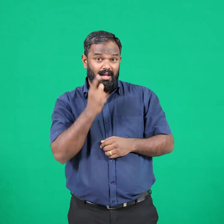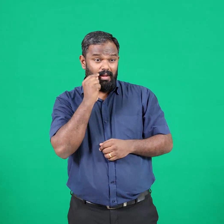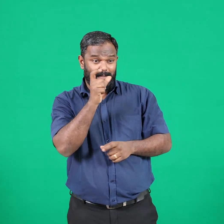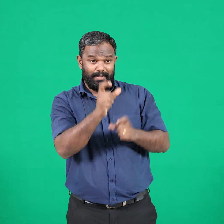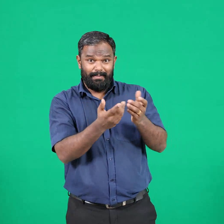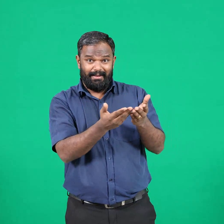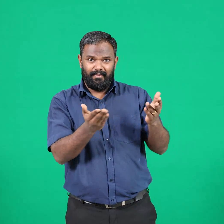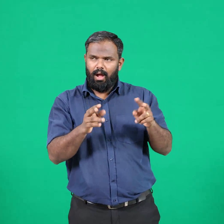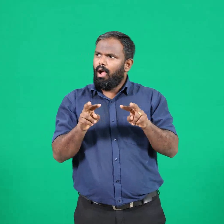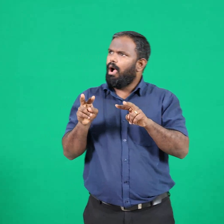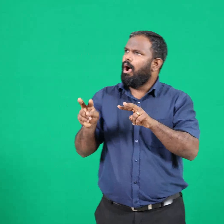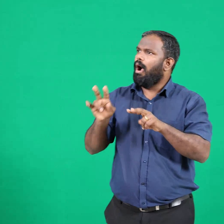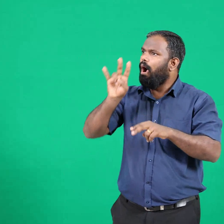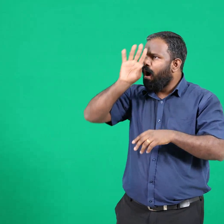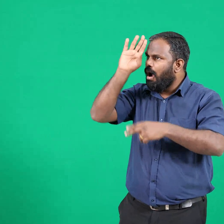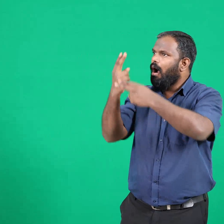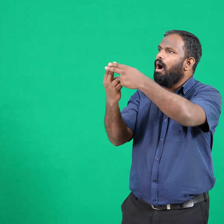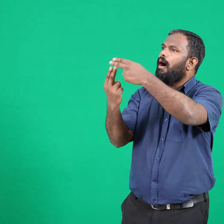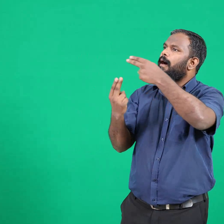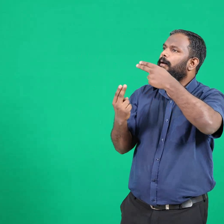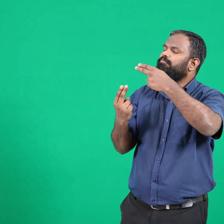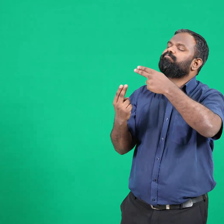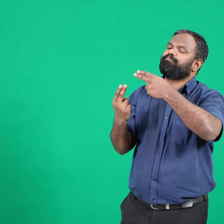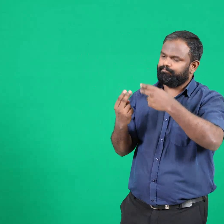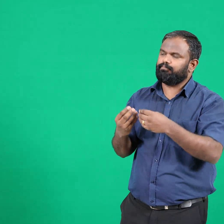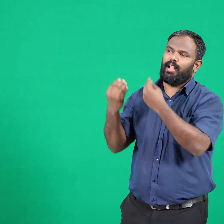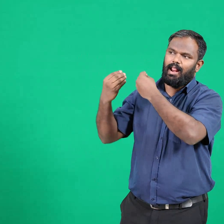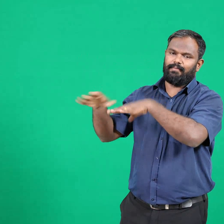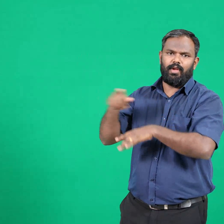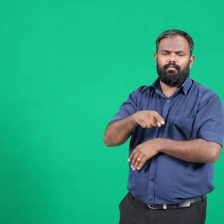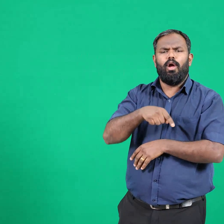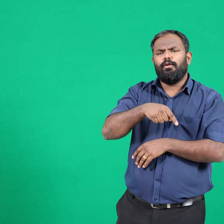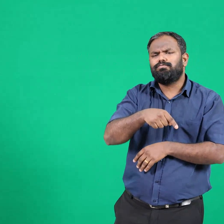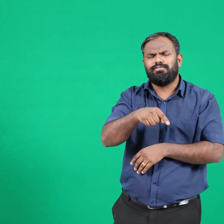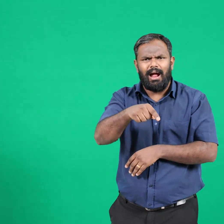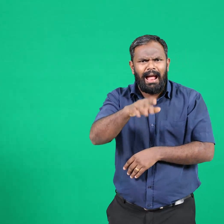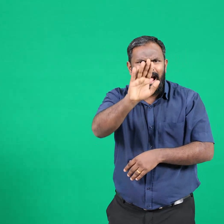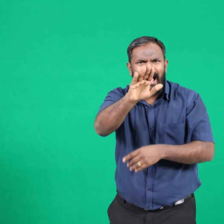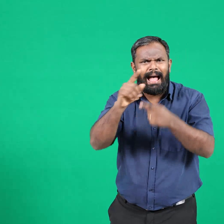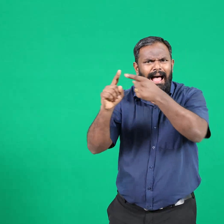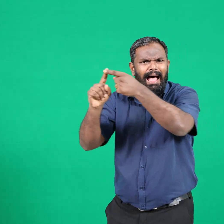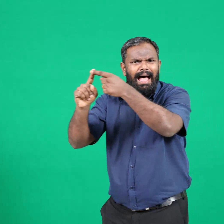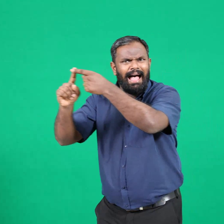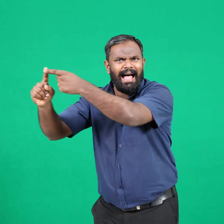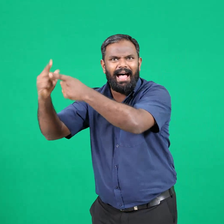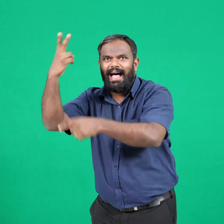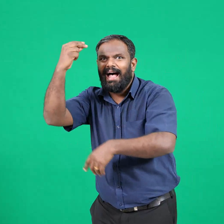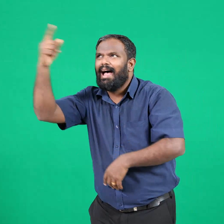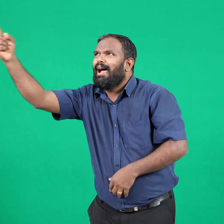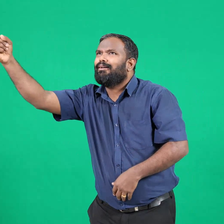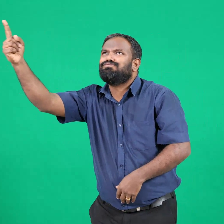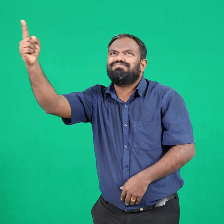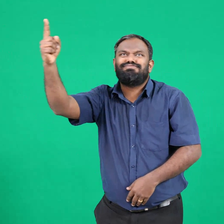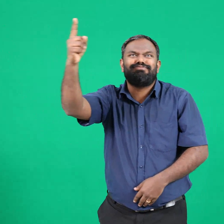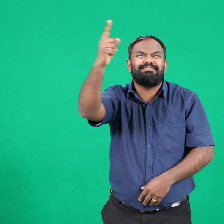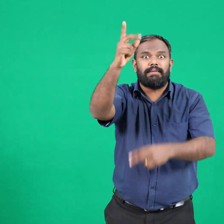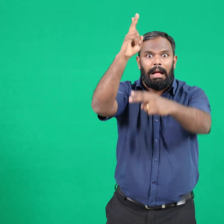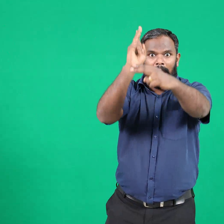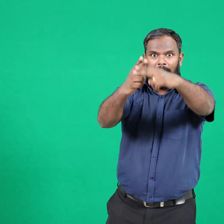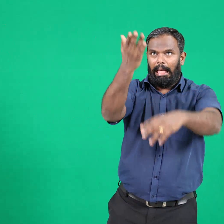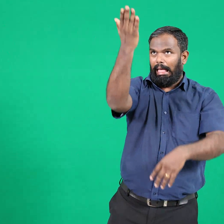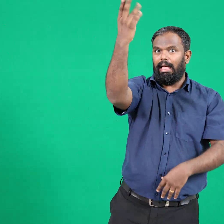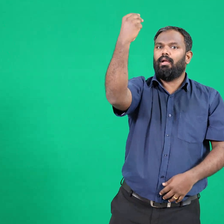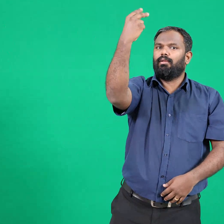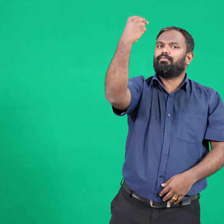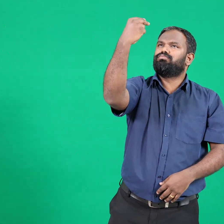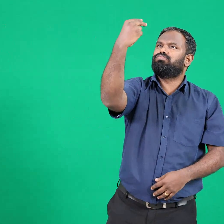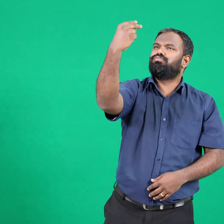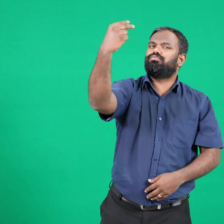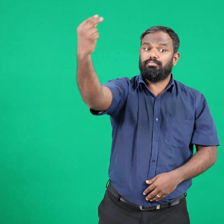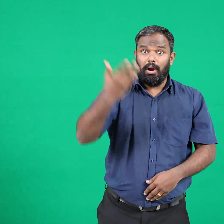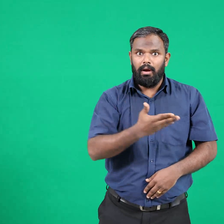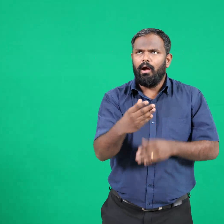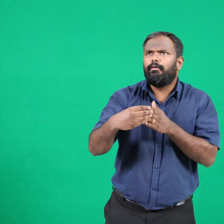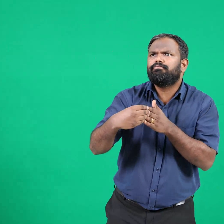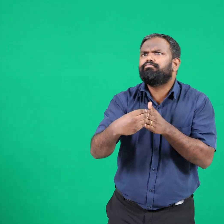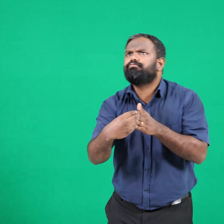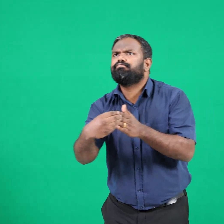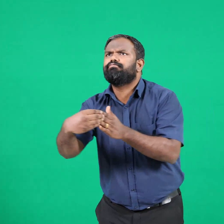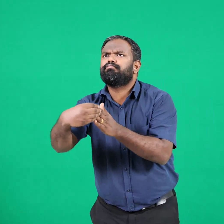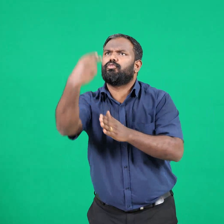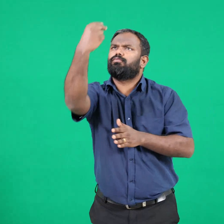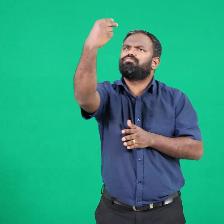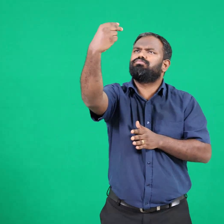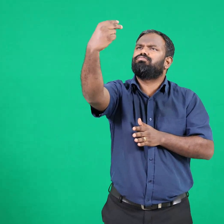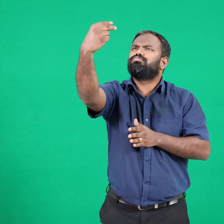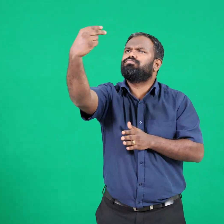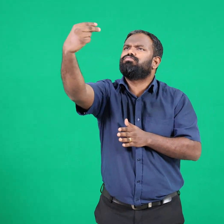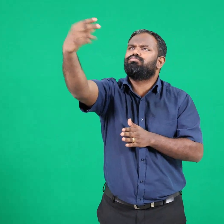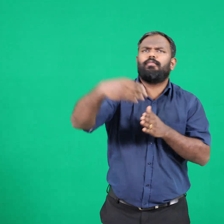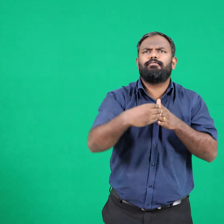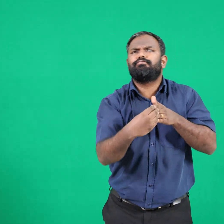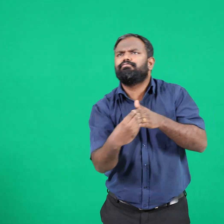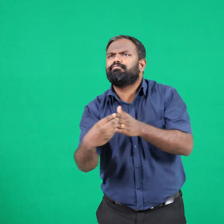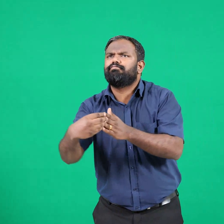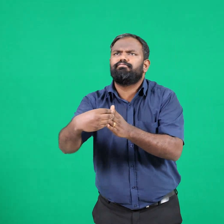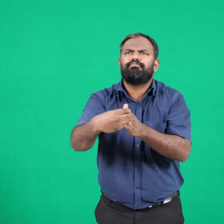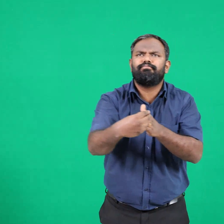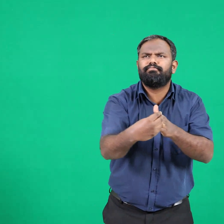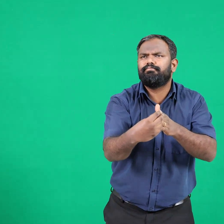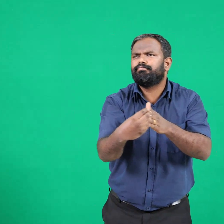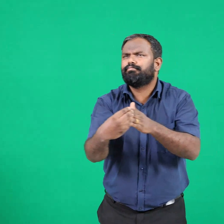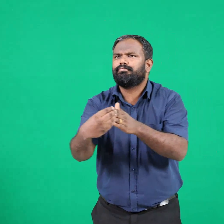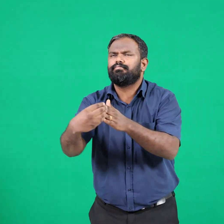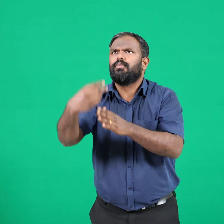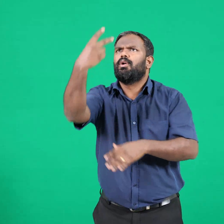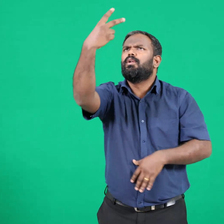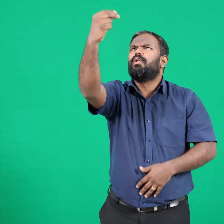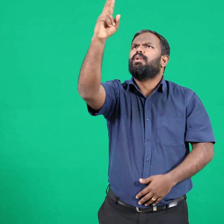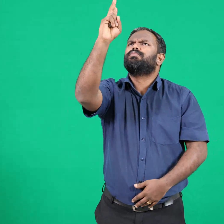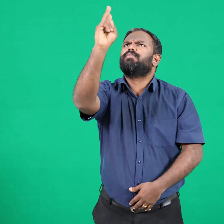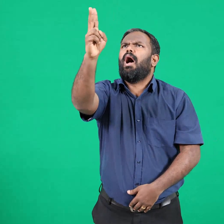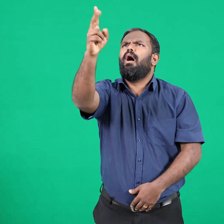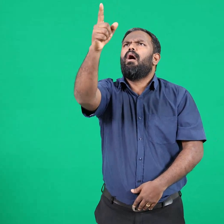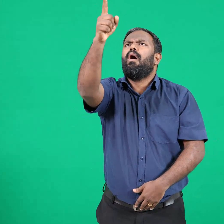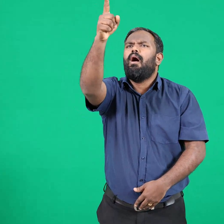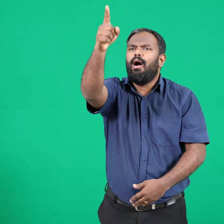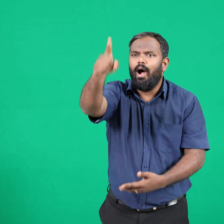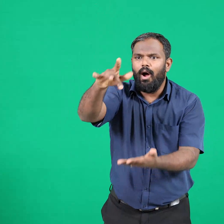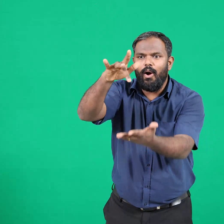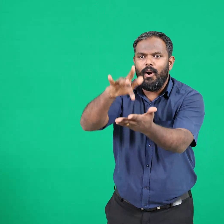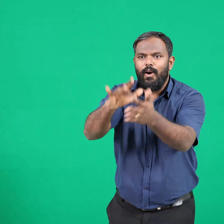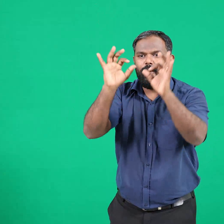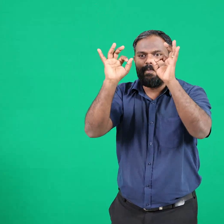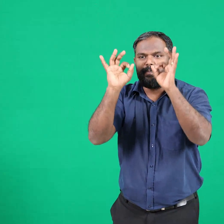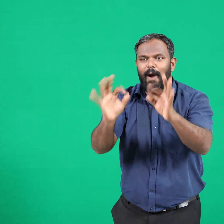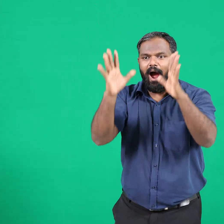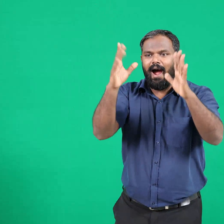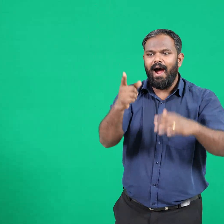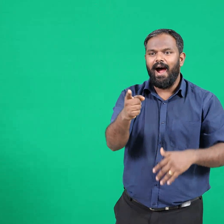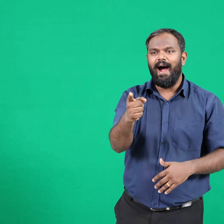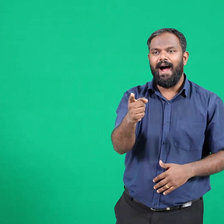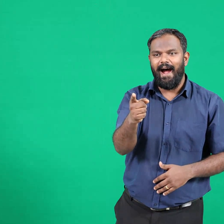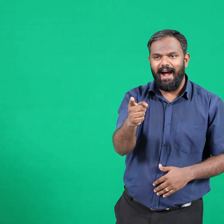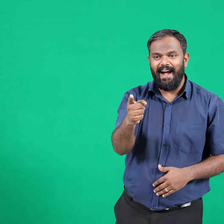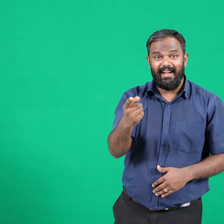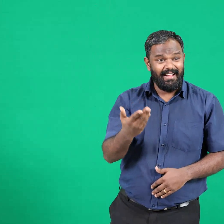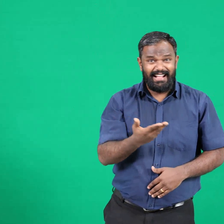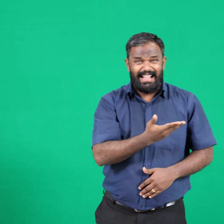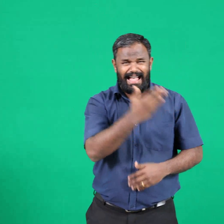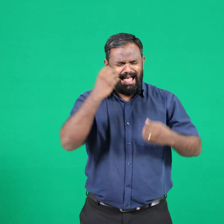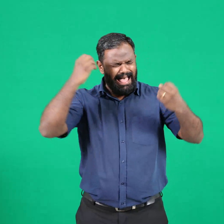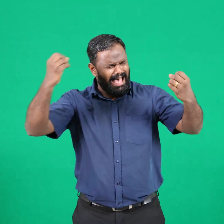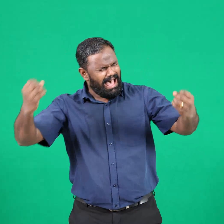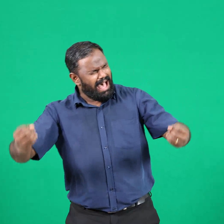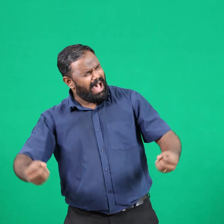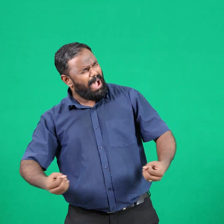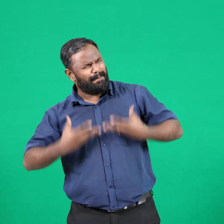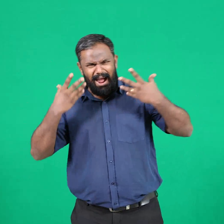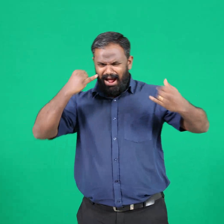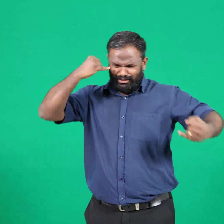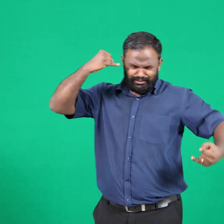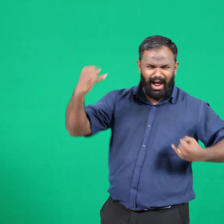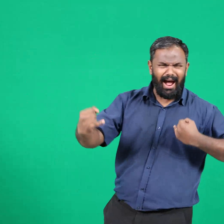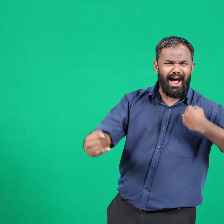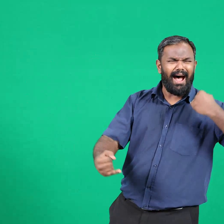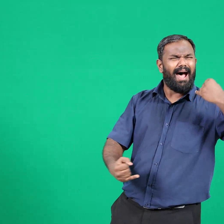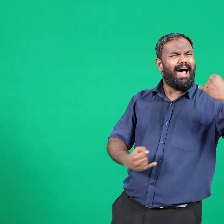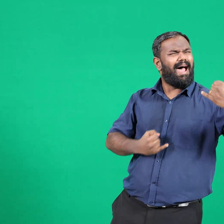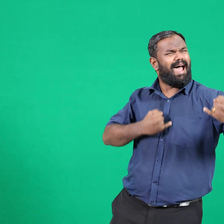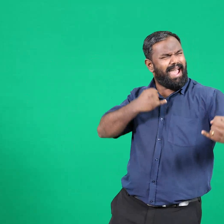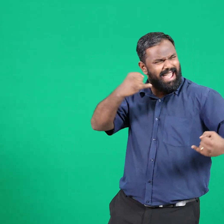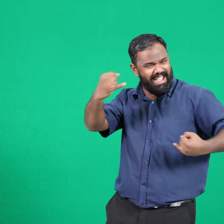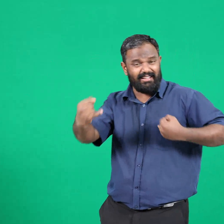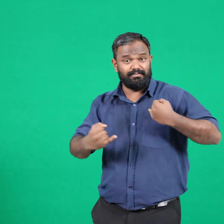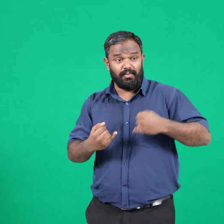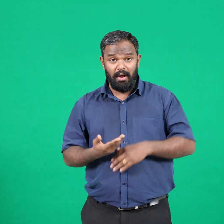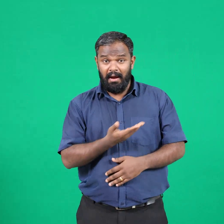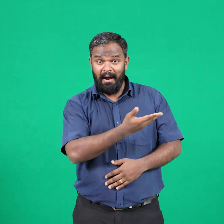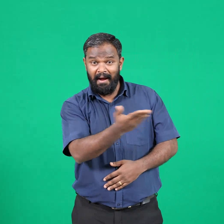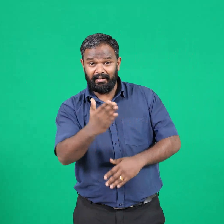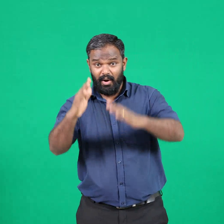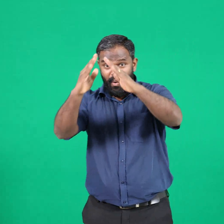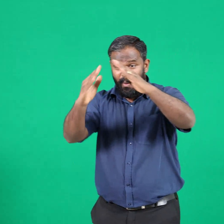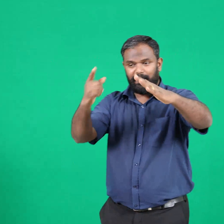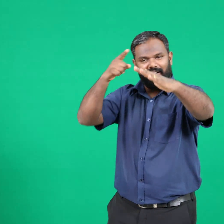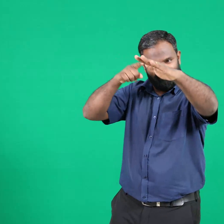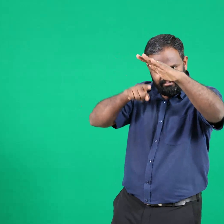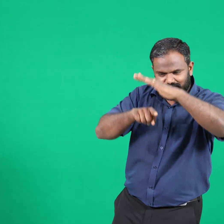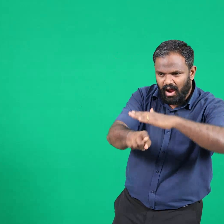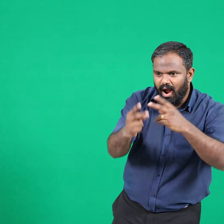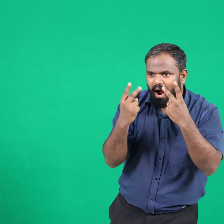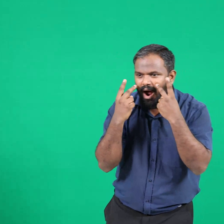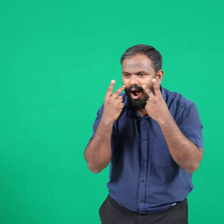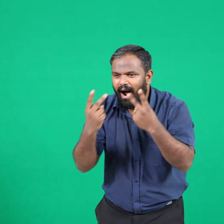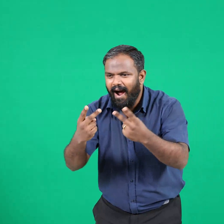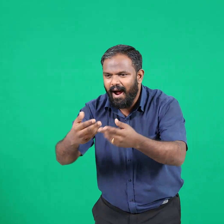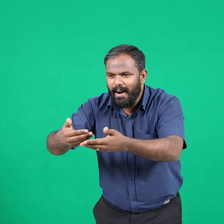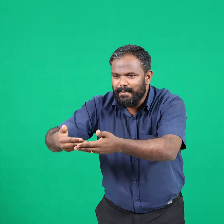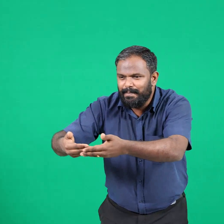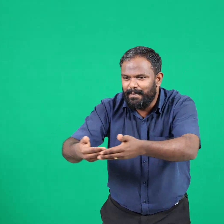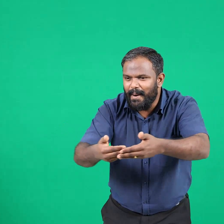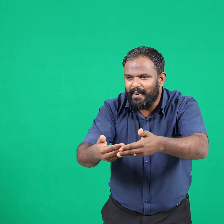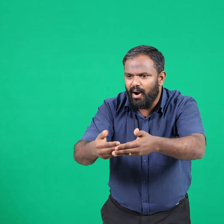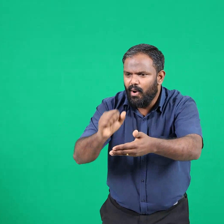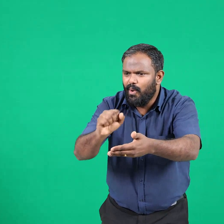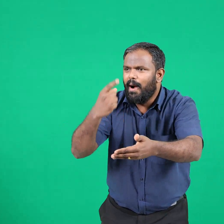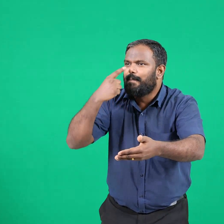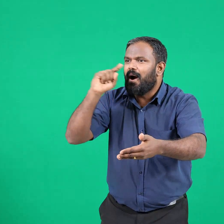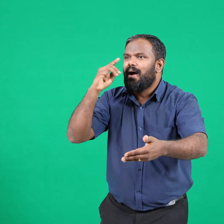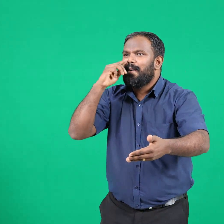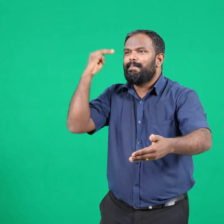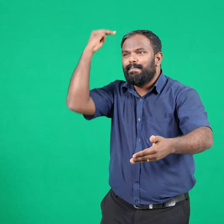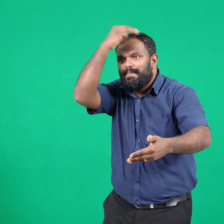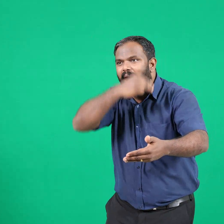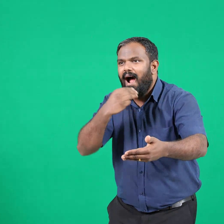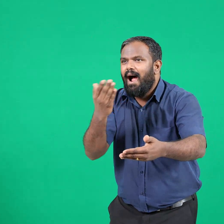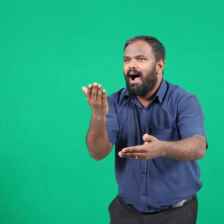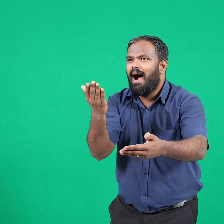After they had heard the king, they went on their way, and the star they had seen in the east went ahead of them until it stood over the place where the Child was.